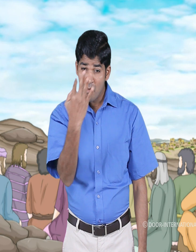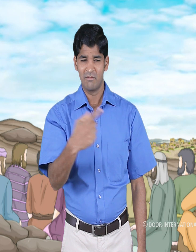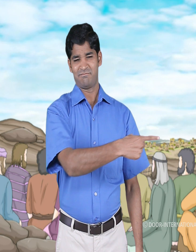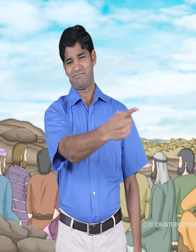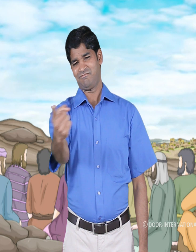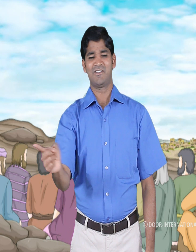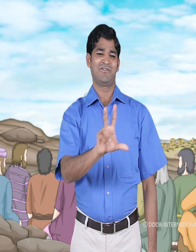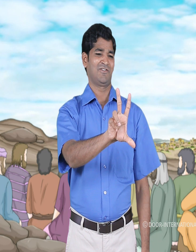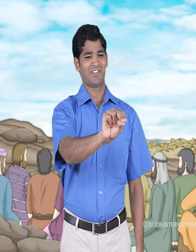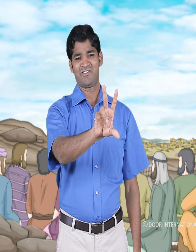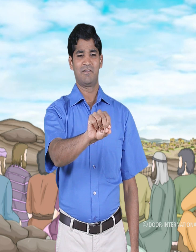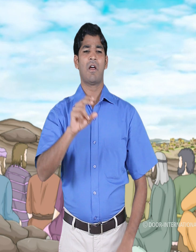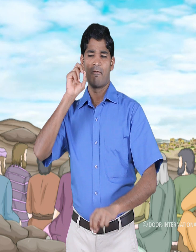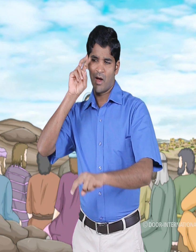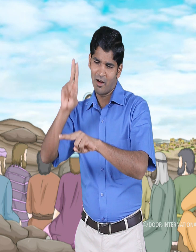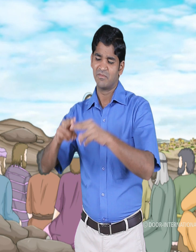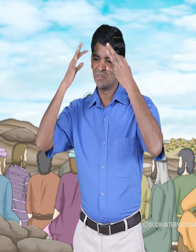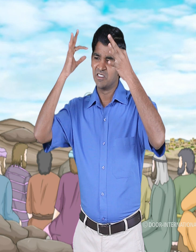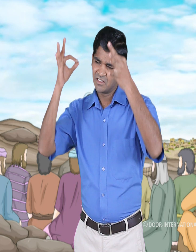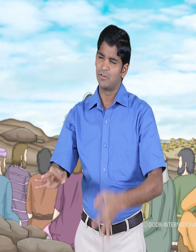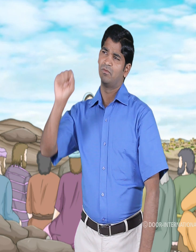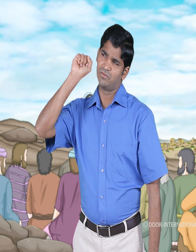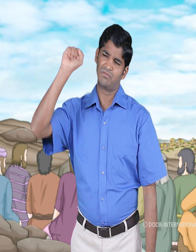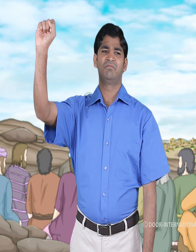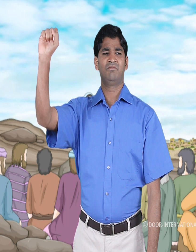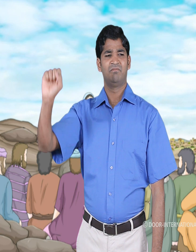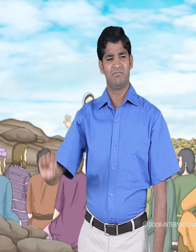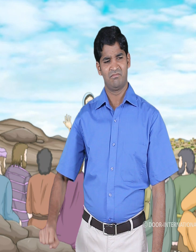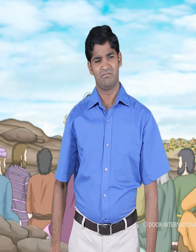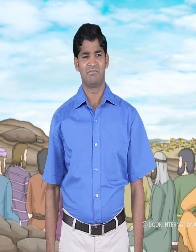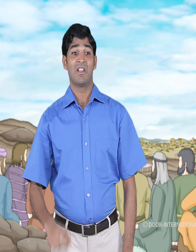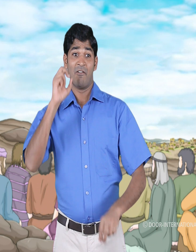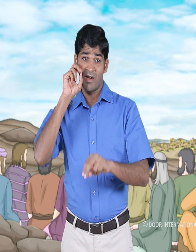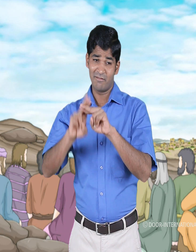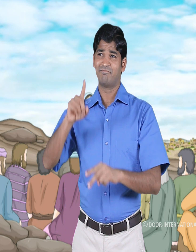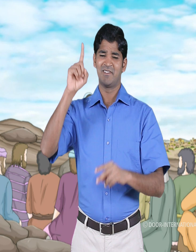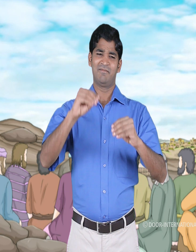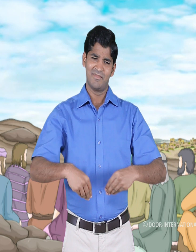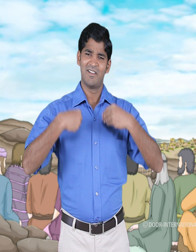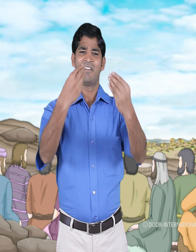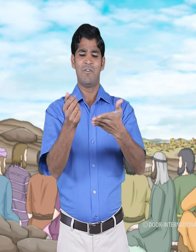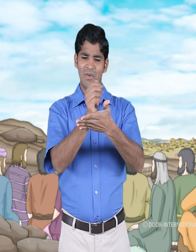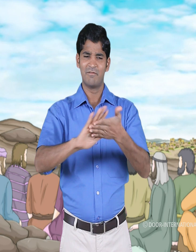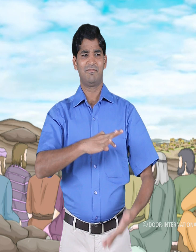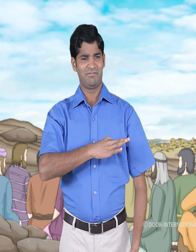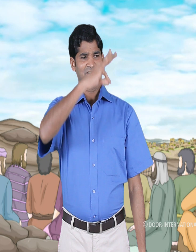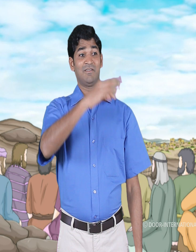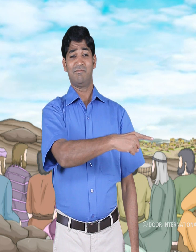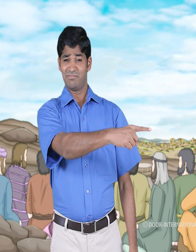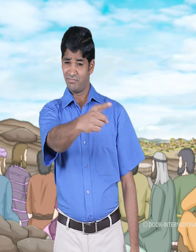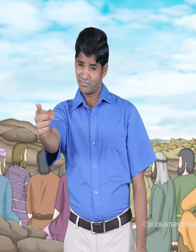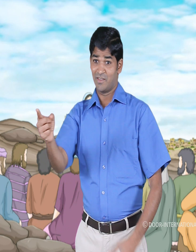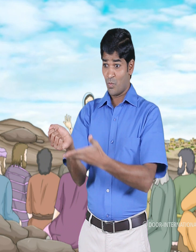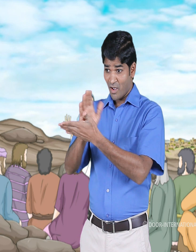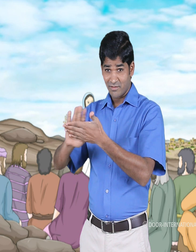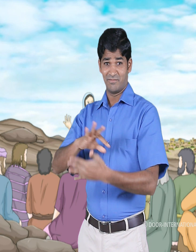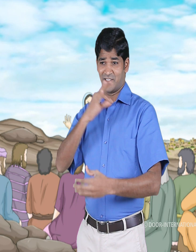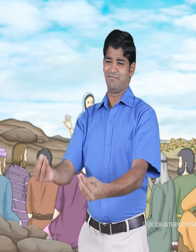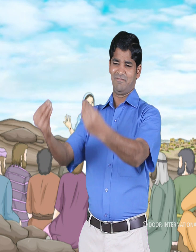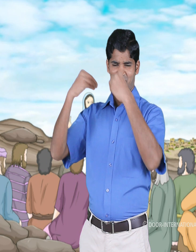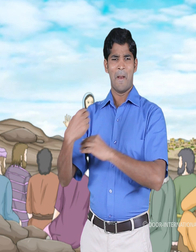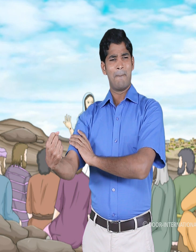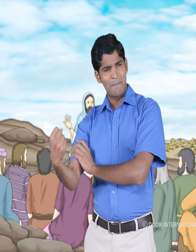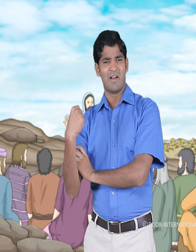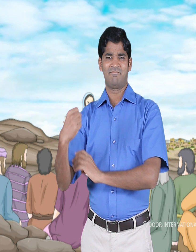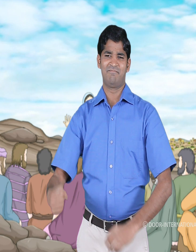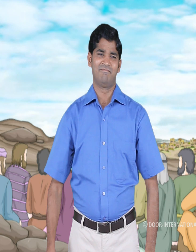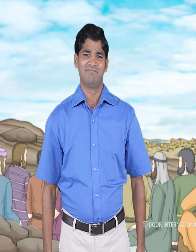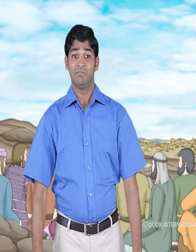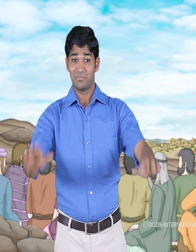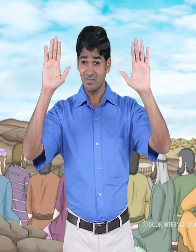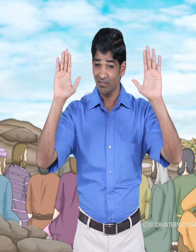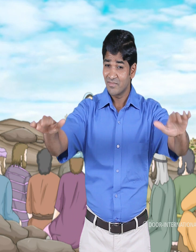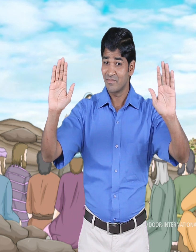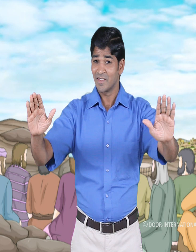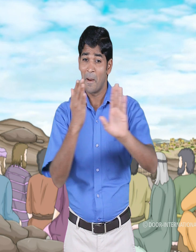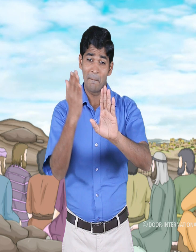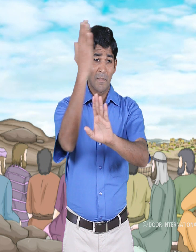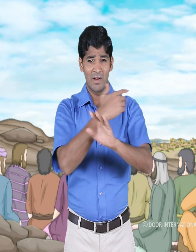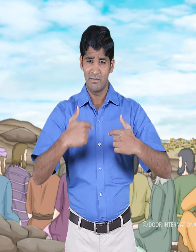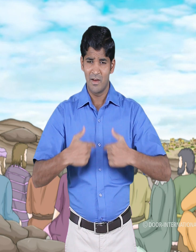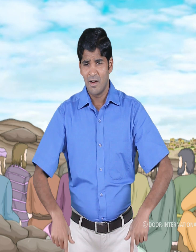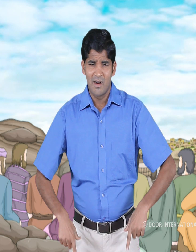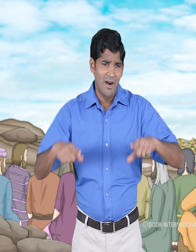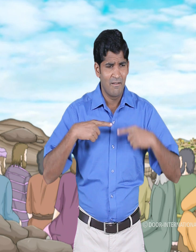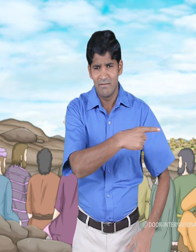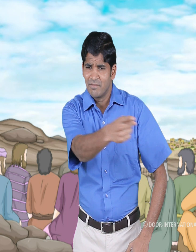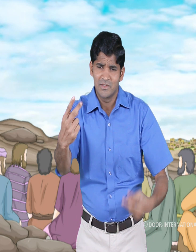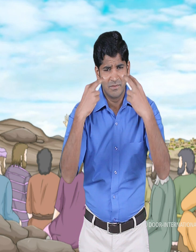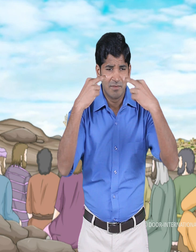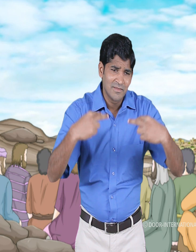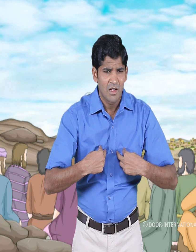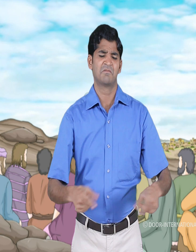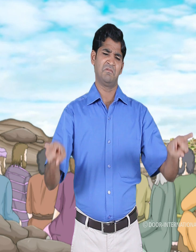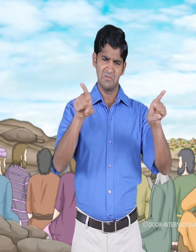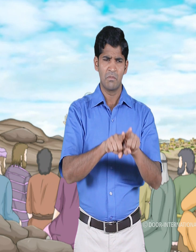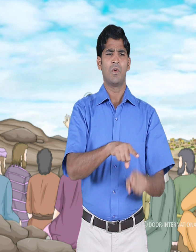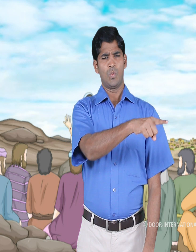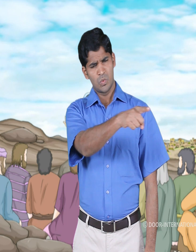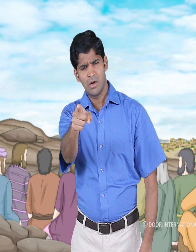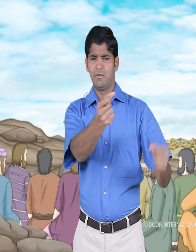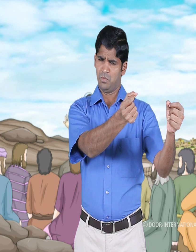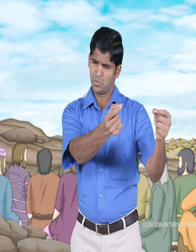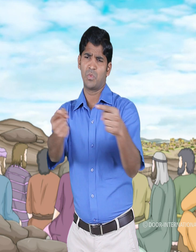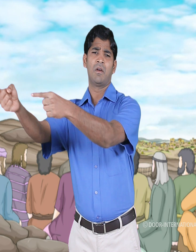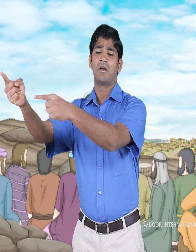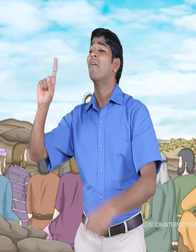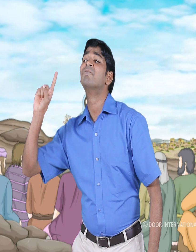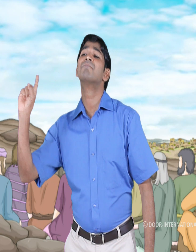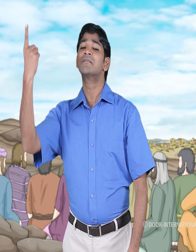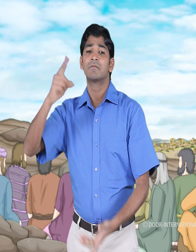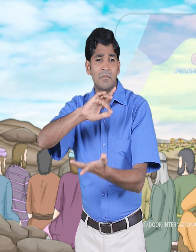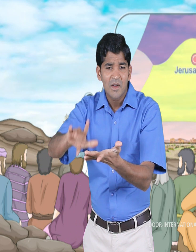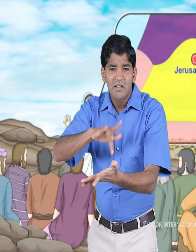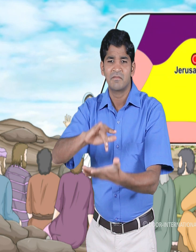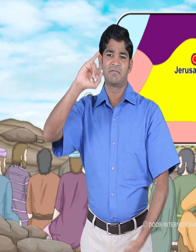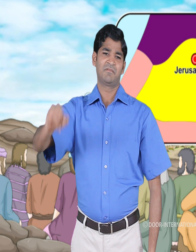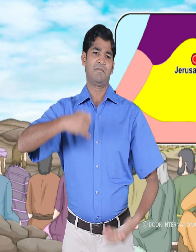Jesus replied, “It is not for you to know times or seasons that the Father has fixed by His own authority.